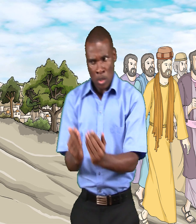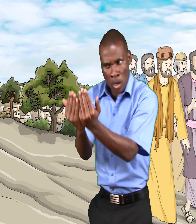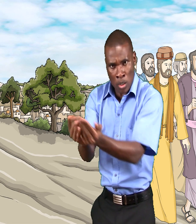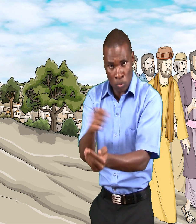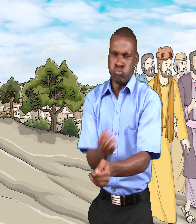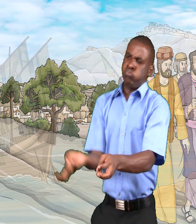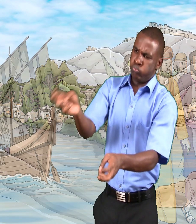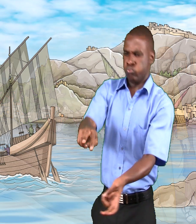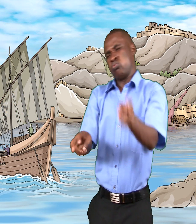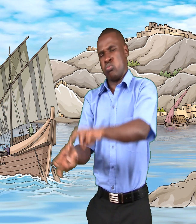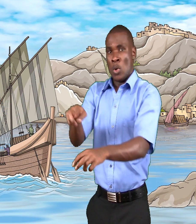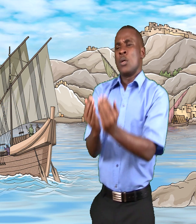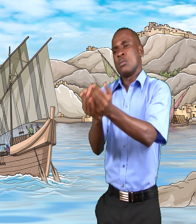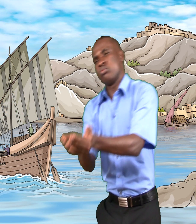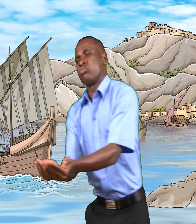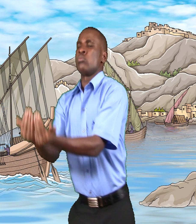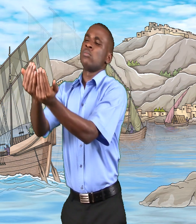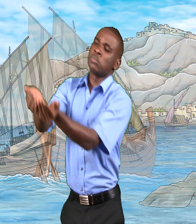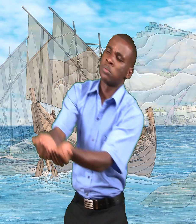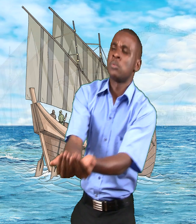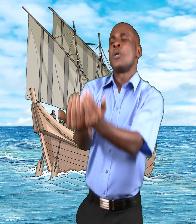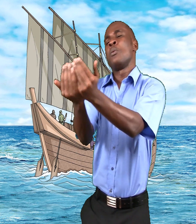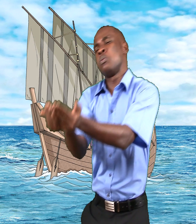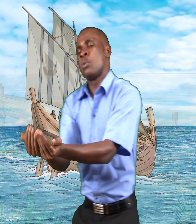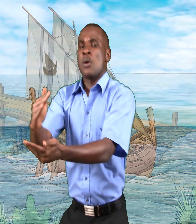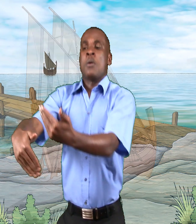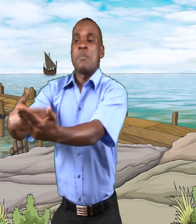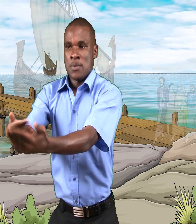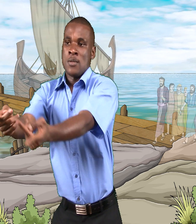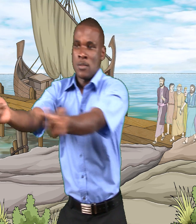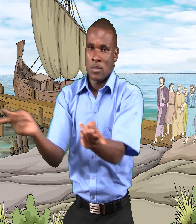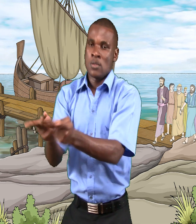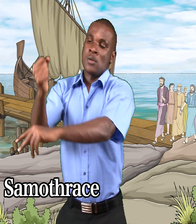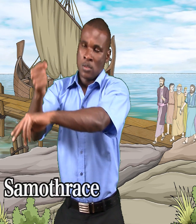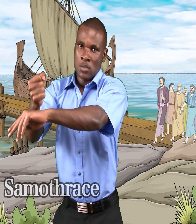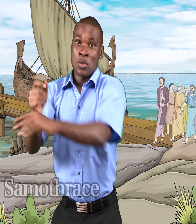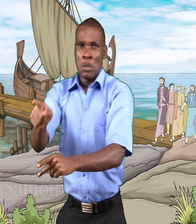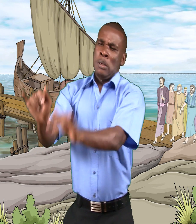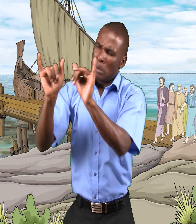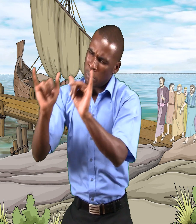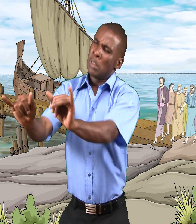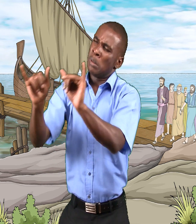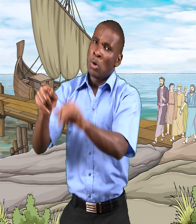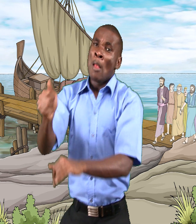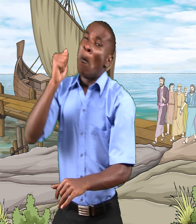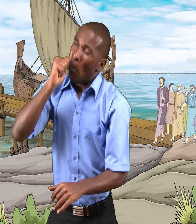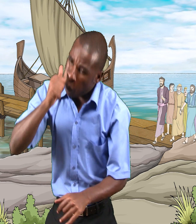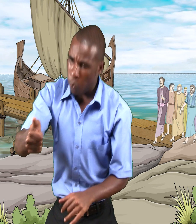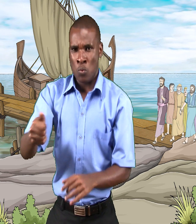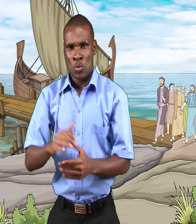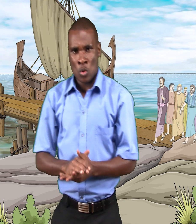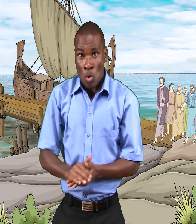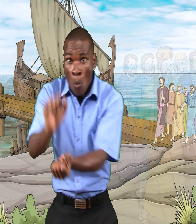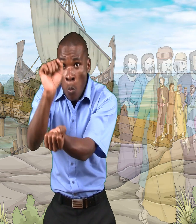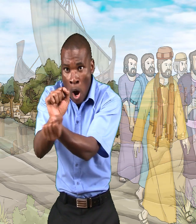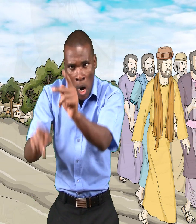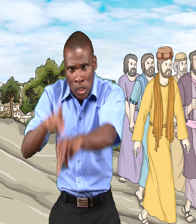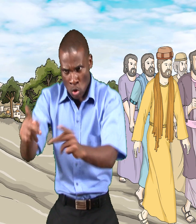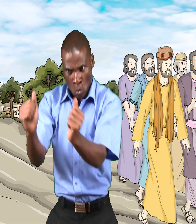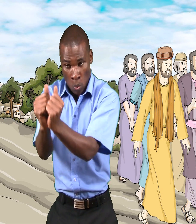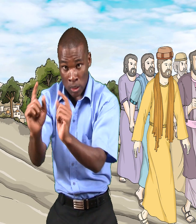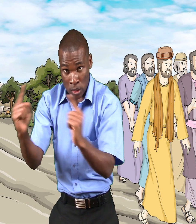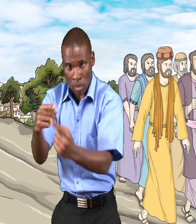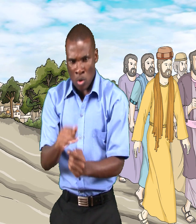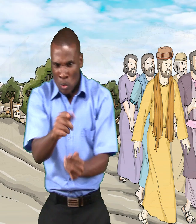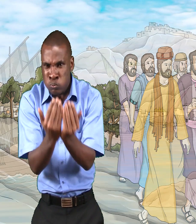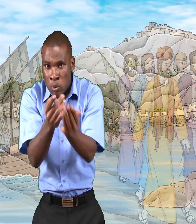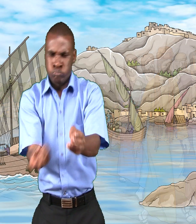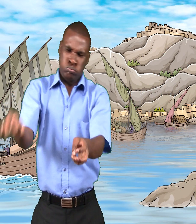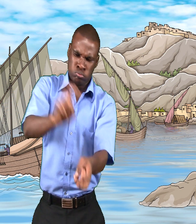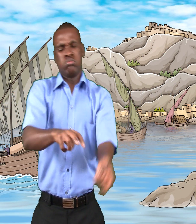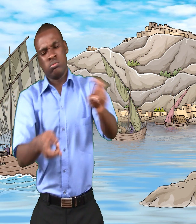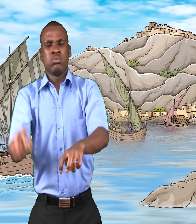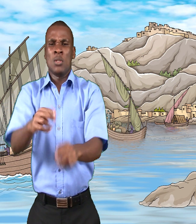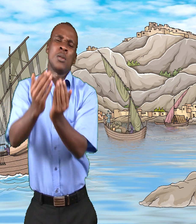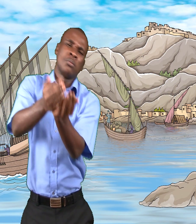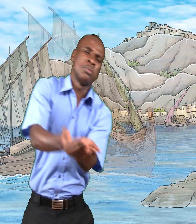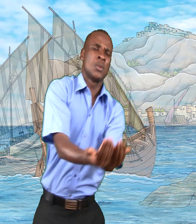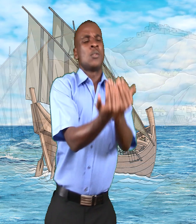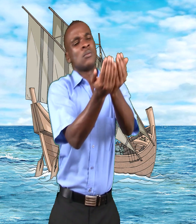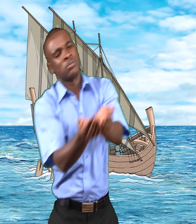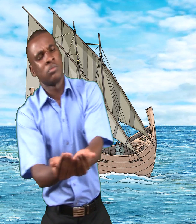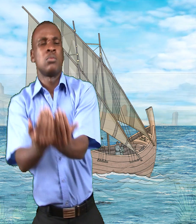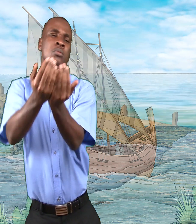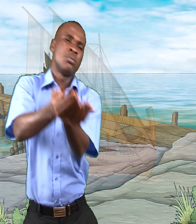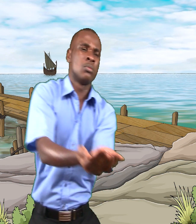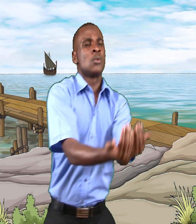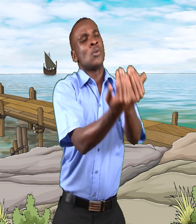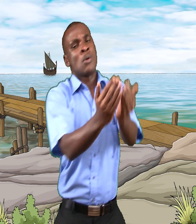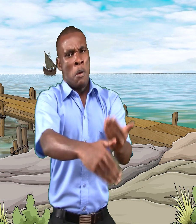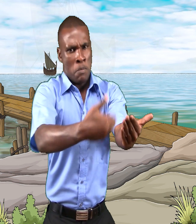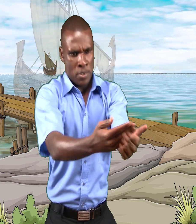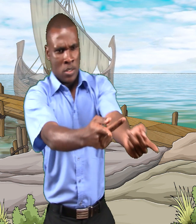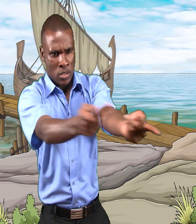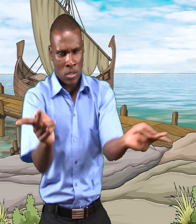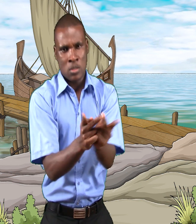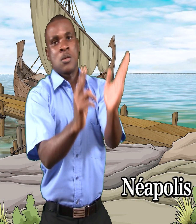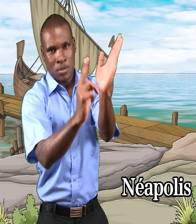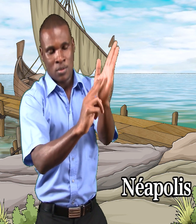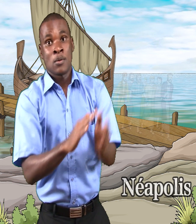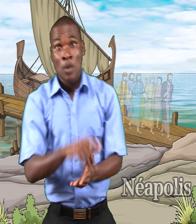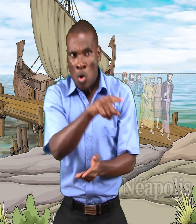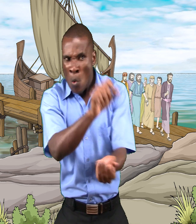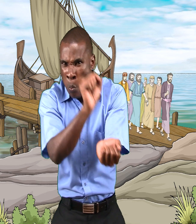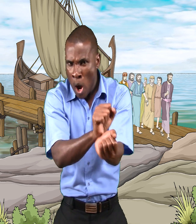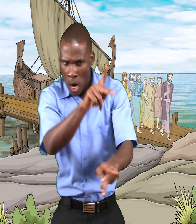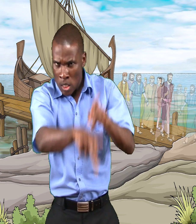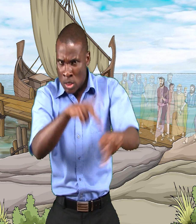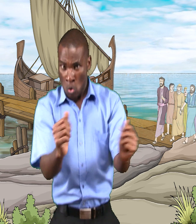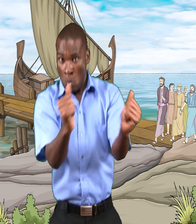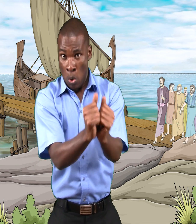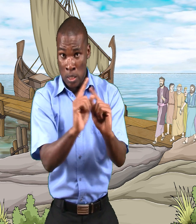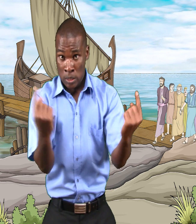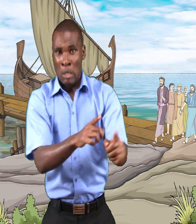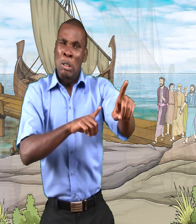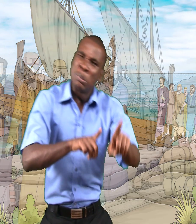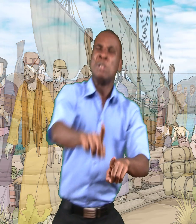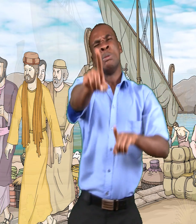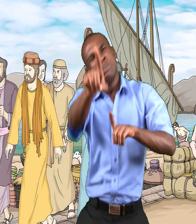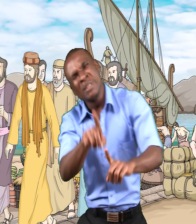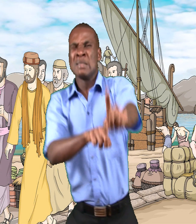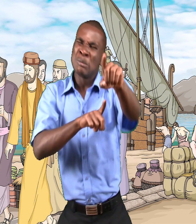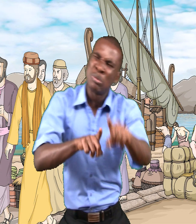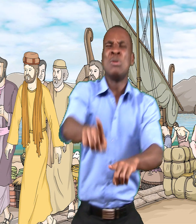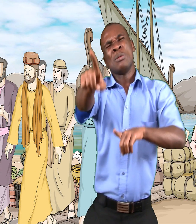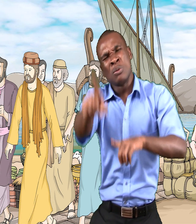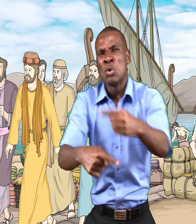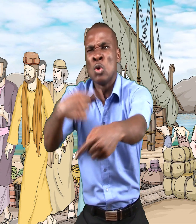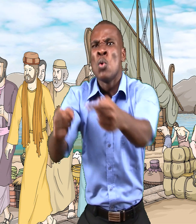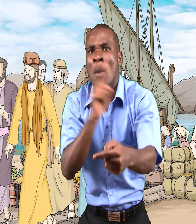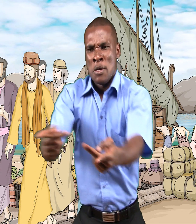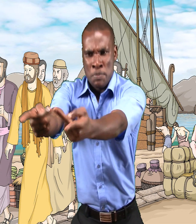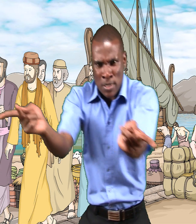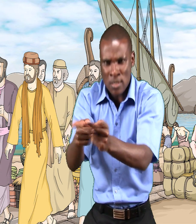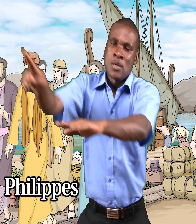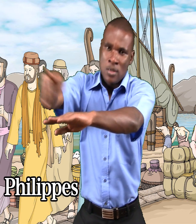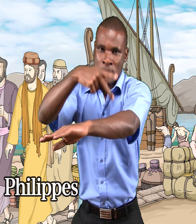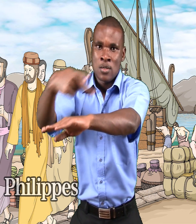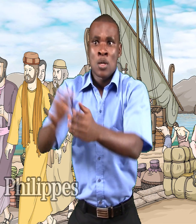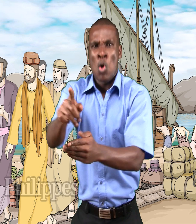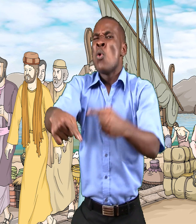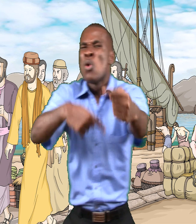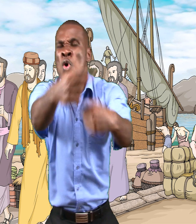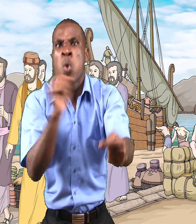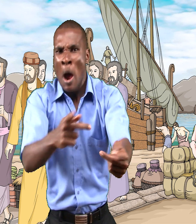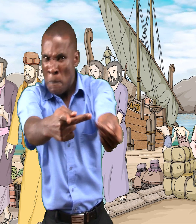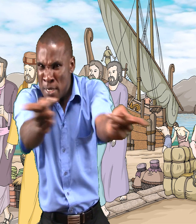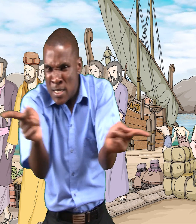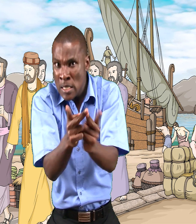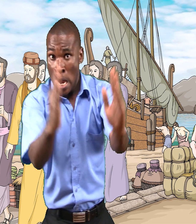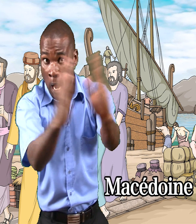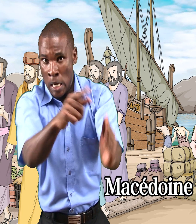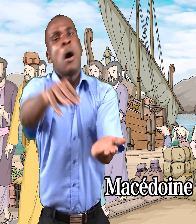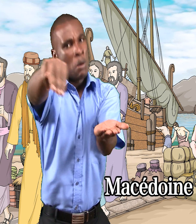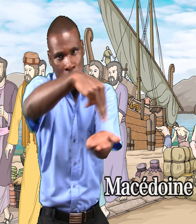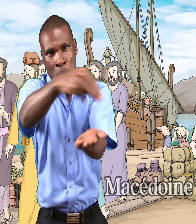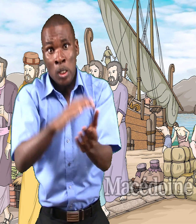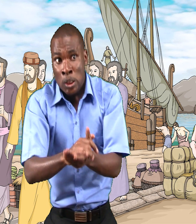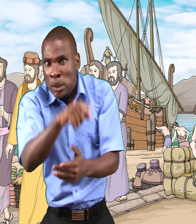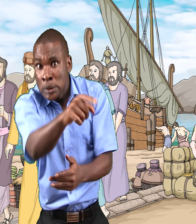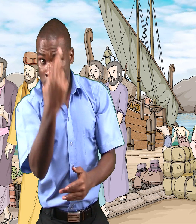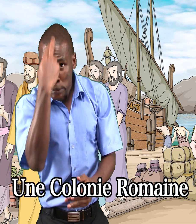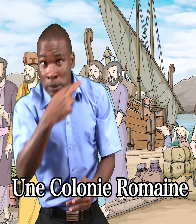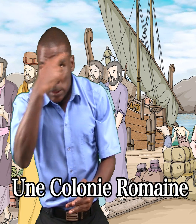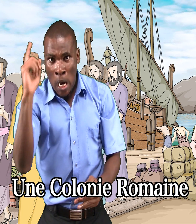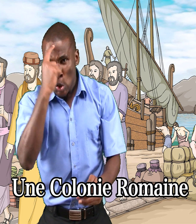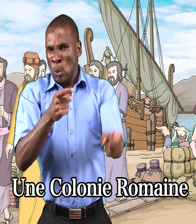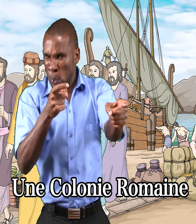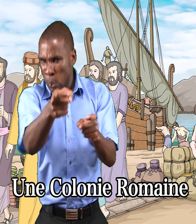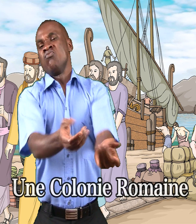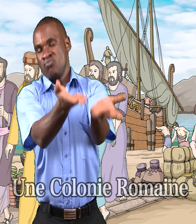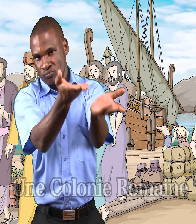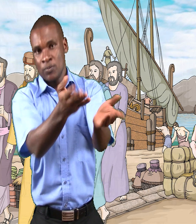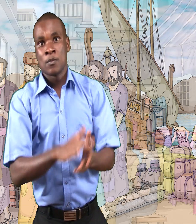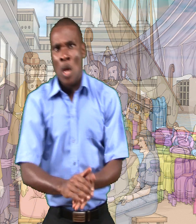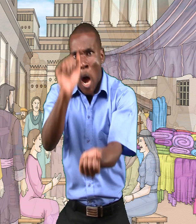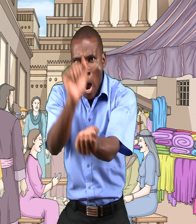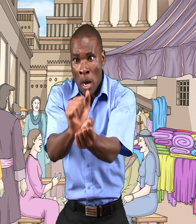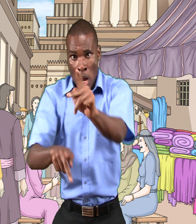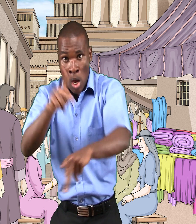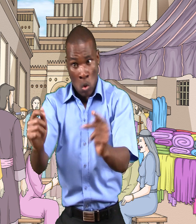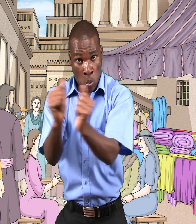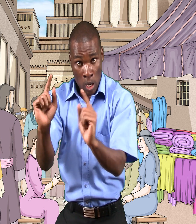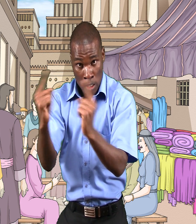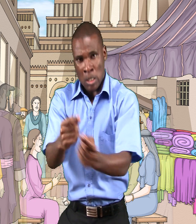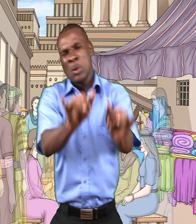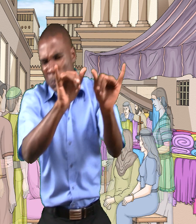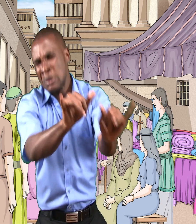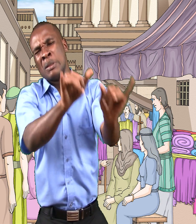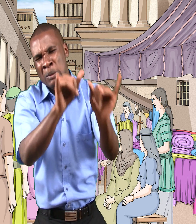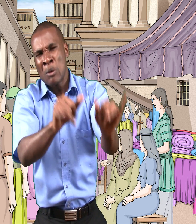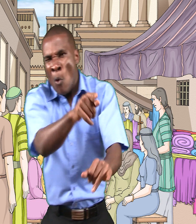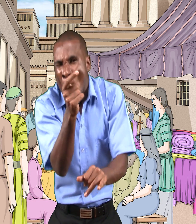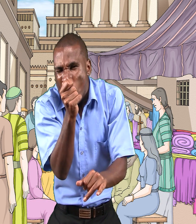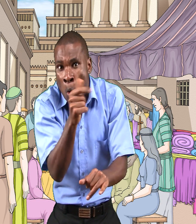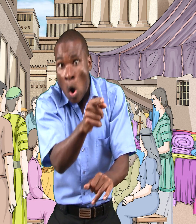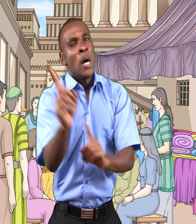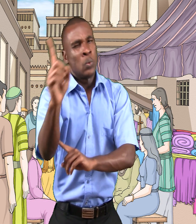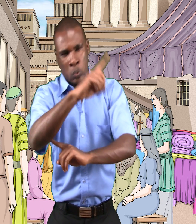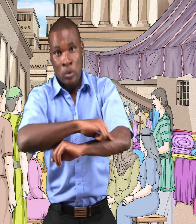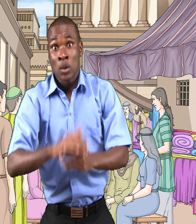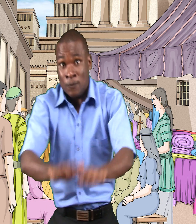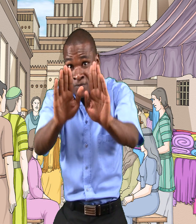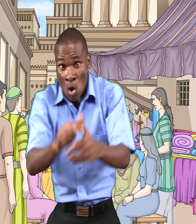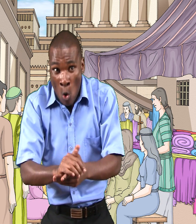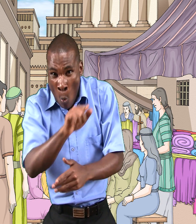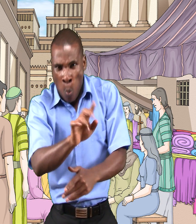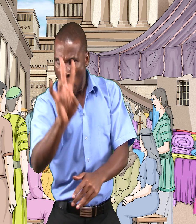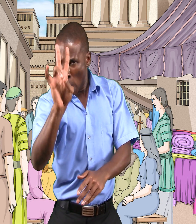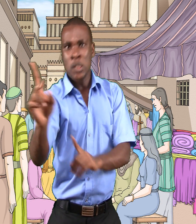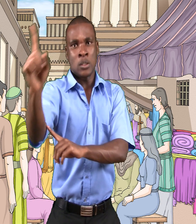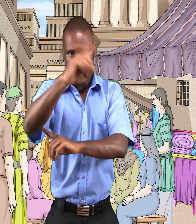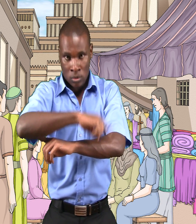We sailed from Troas straight to Samothrace, and the following day on to Neapolis. From there we went to the Roman colony of Philippi, the leading city of that district of Macedonia.